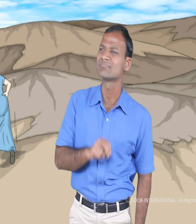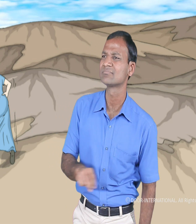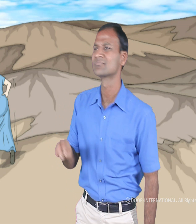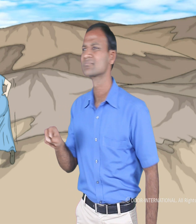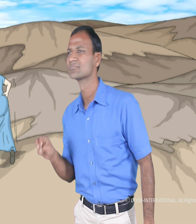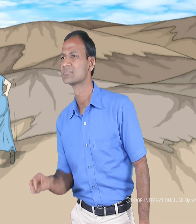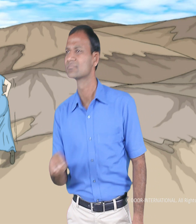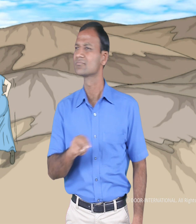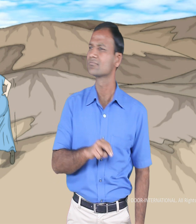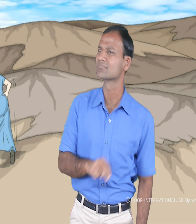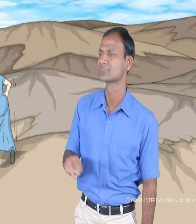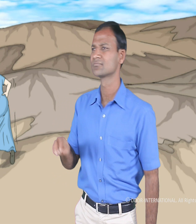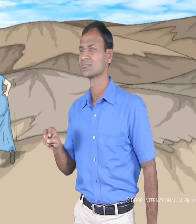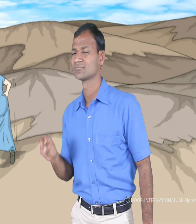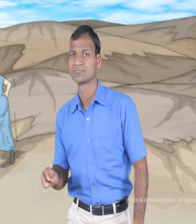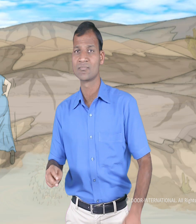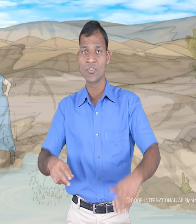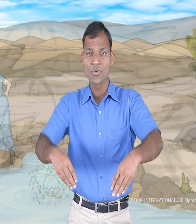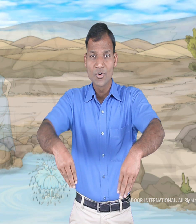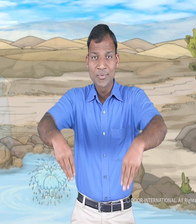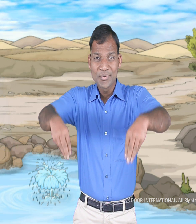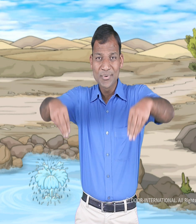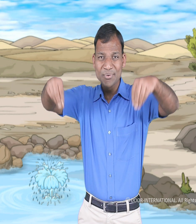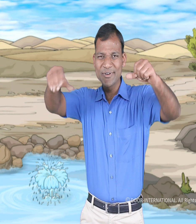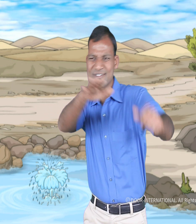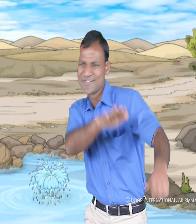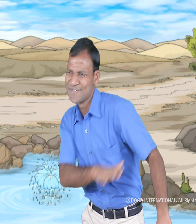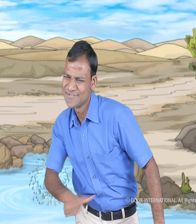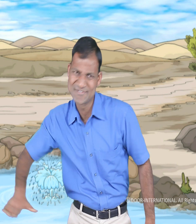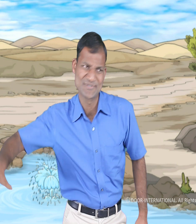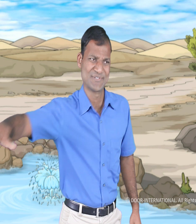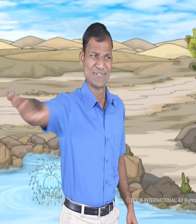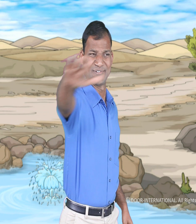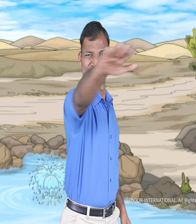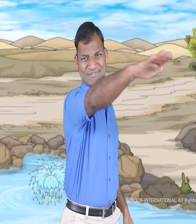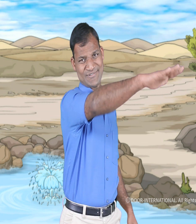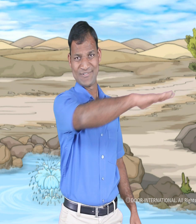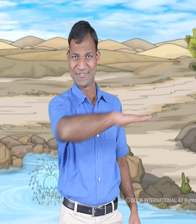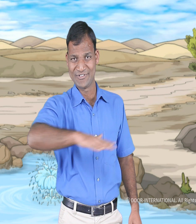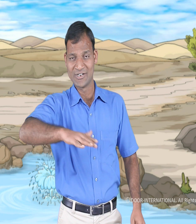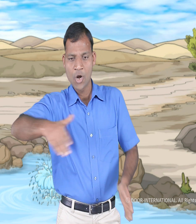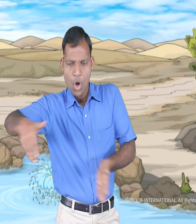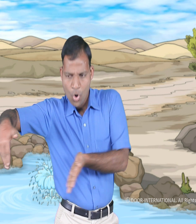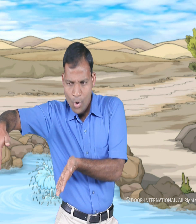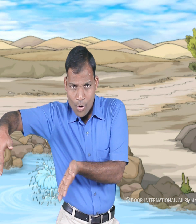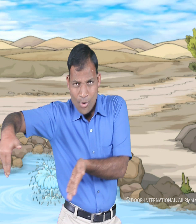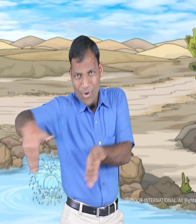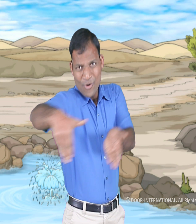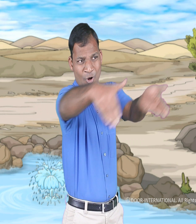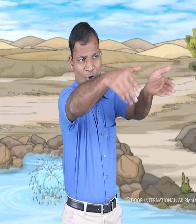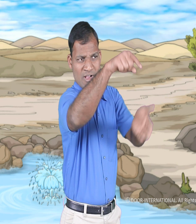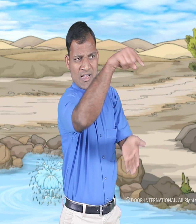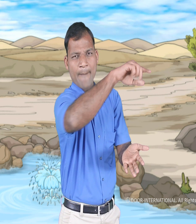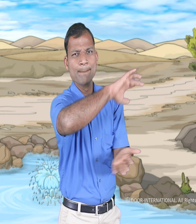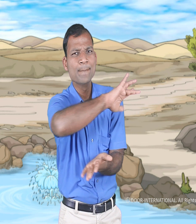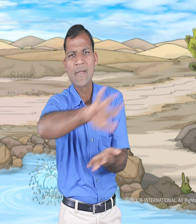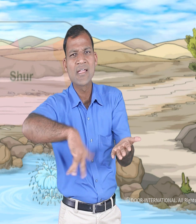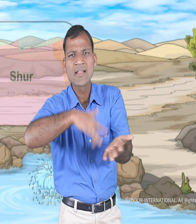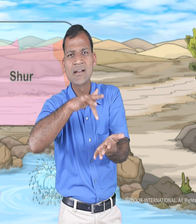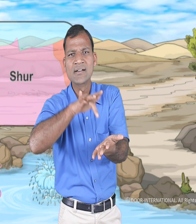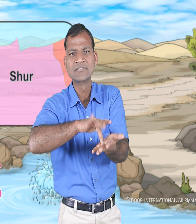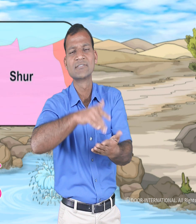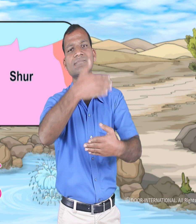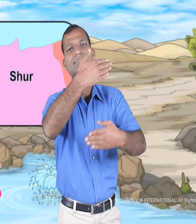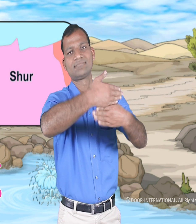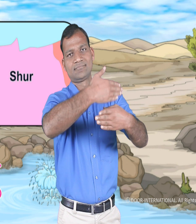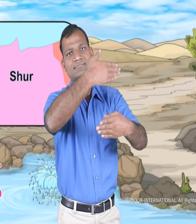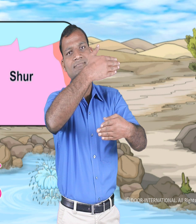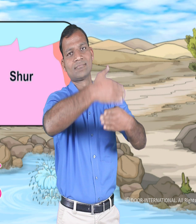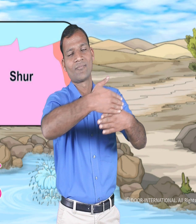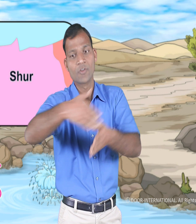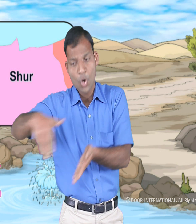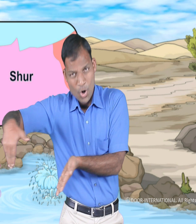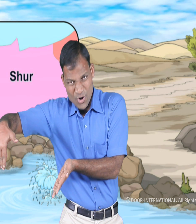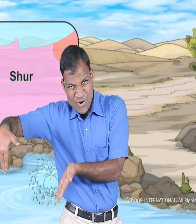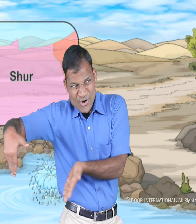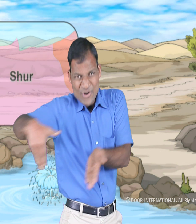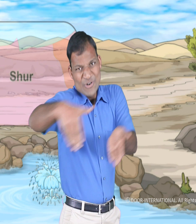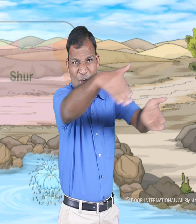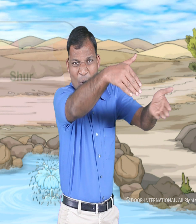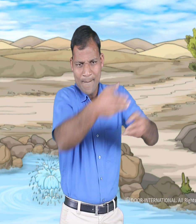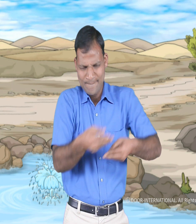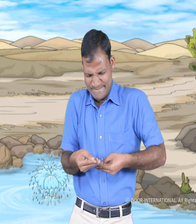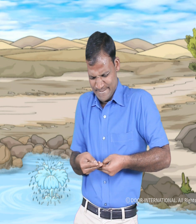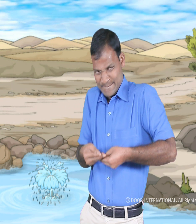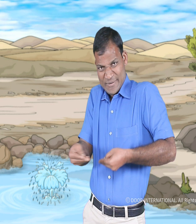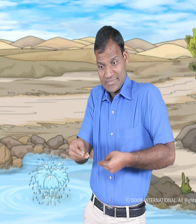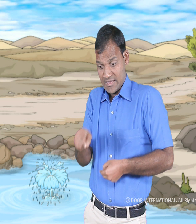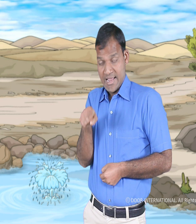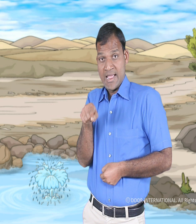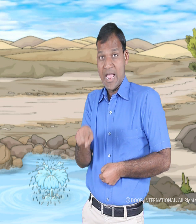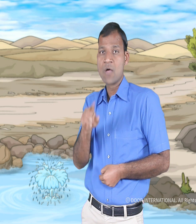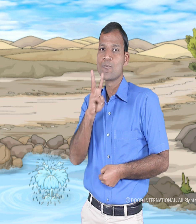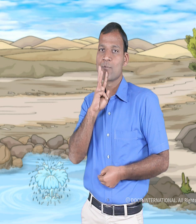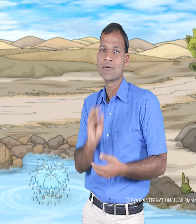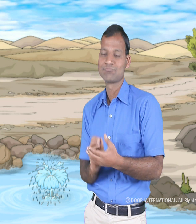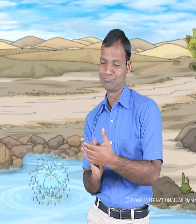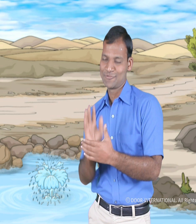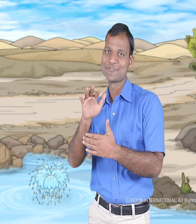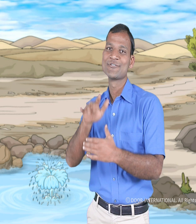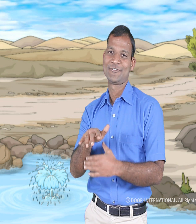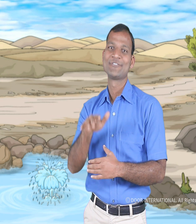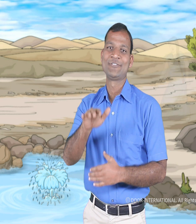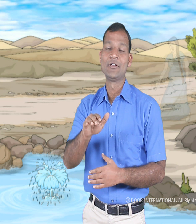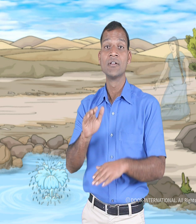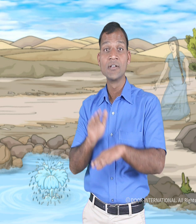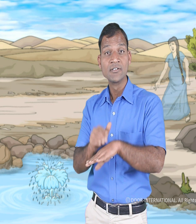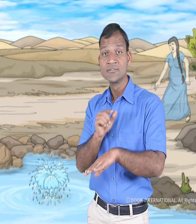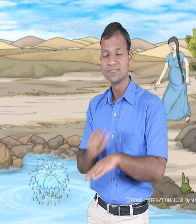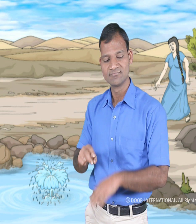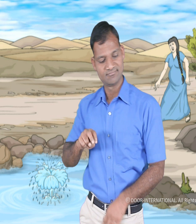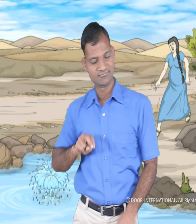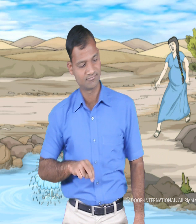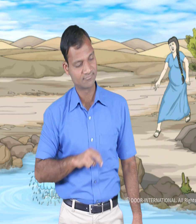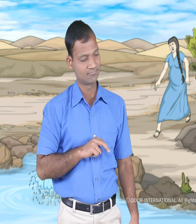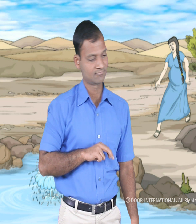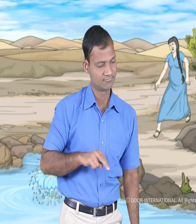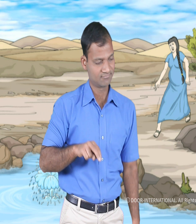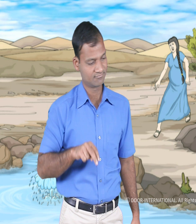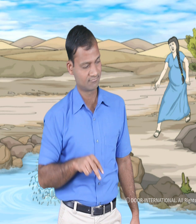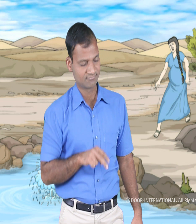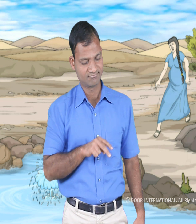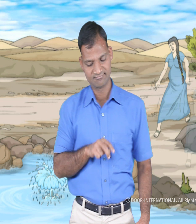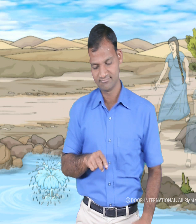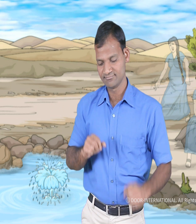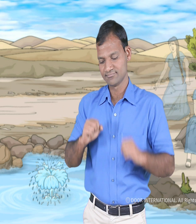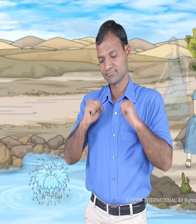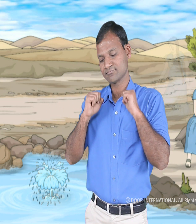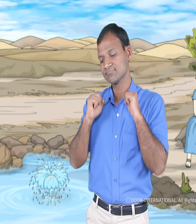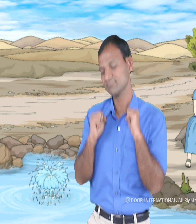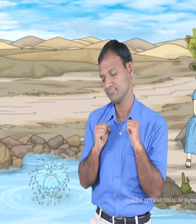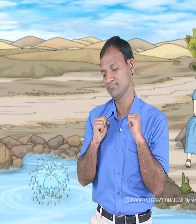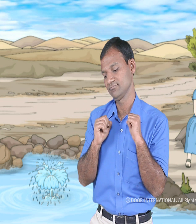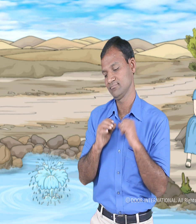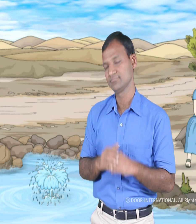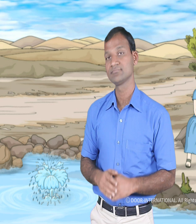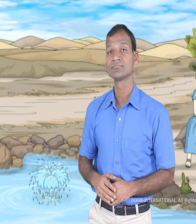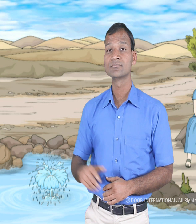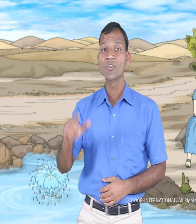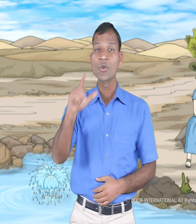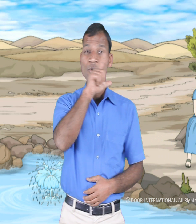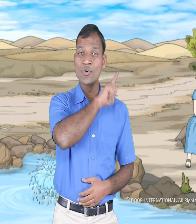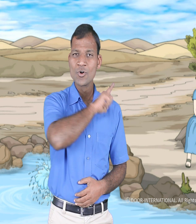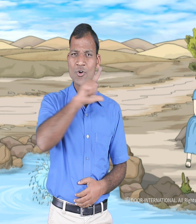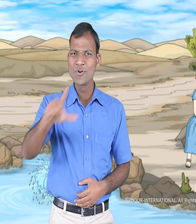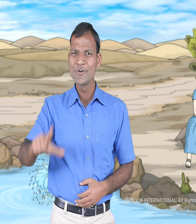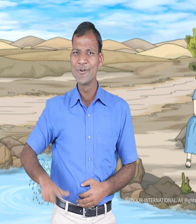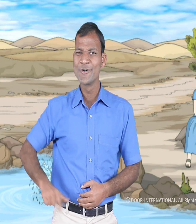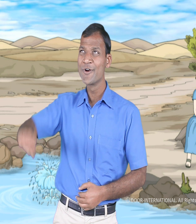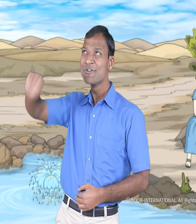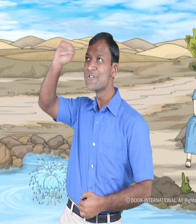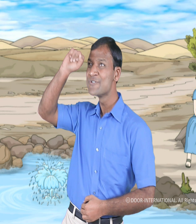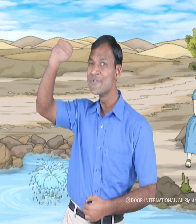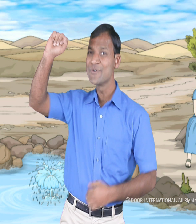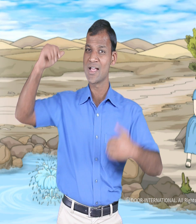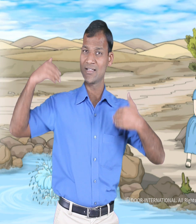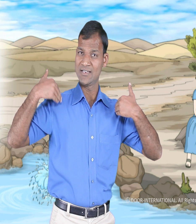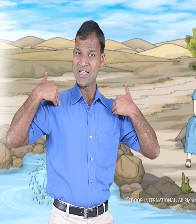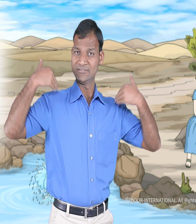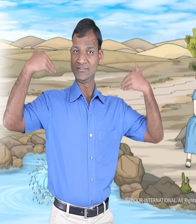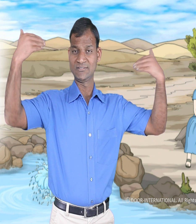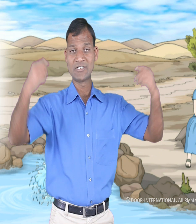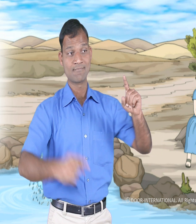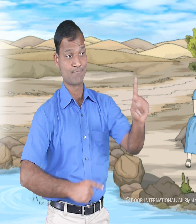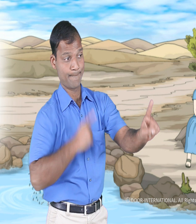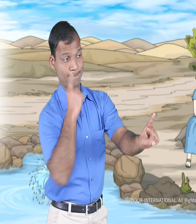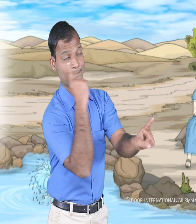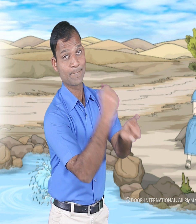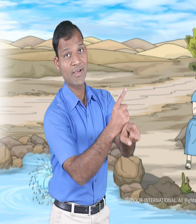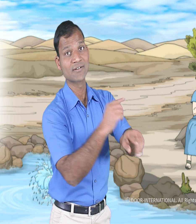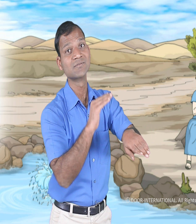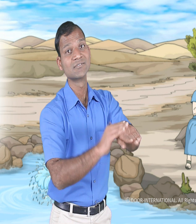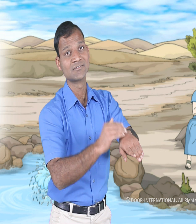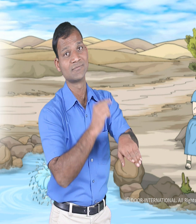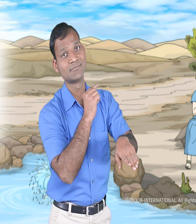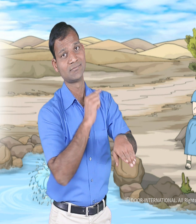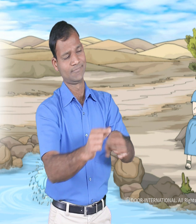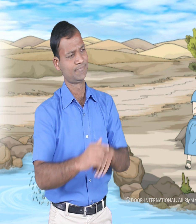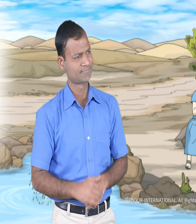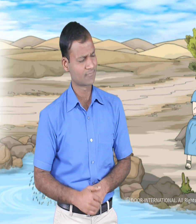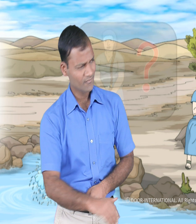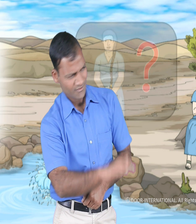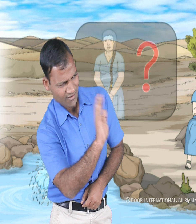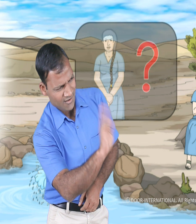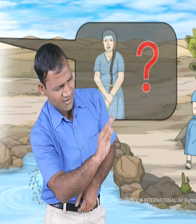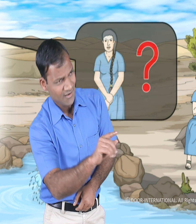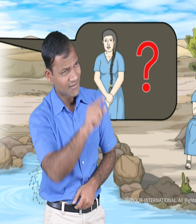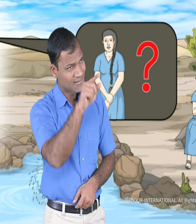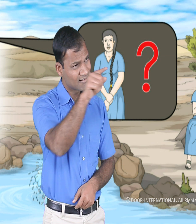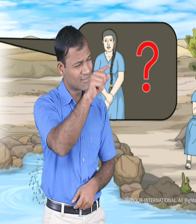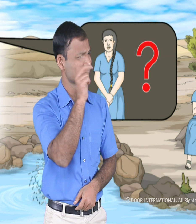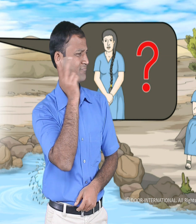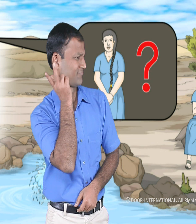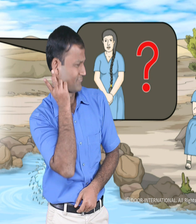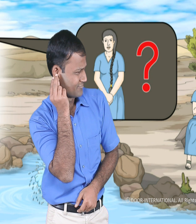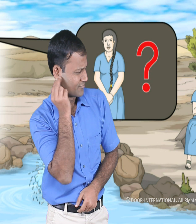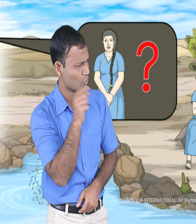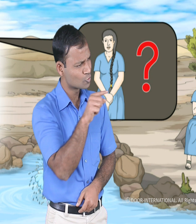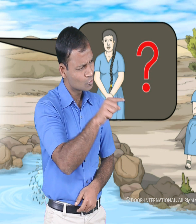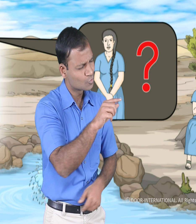Now the angel of the LORD found Hagar by a spring of water in the desert—the spring along the road to Shur.